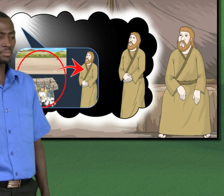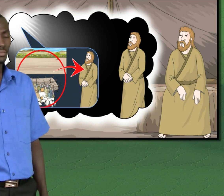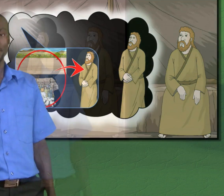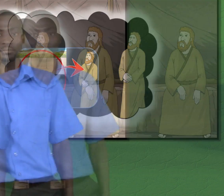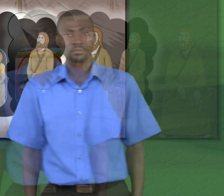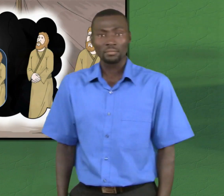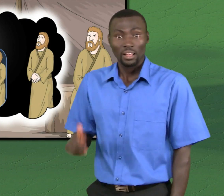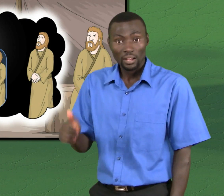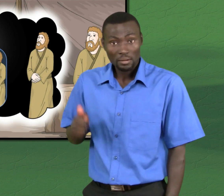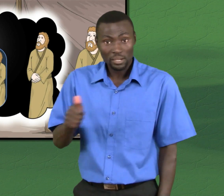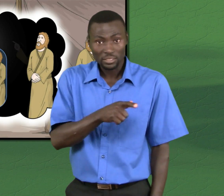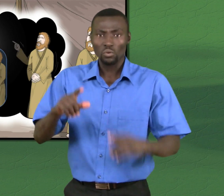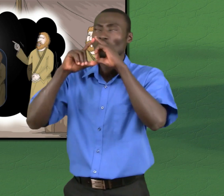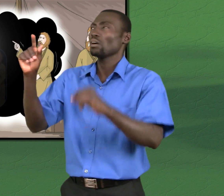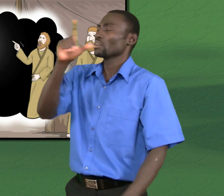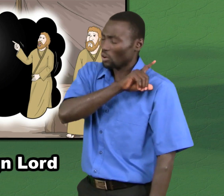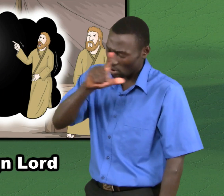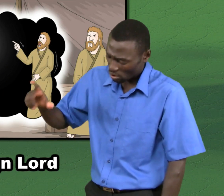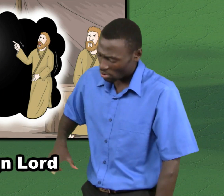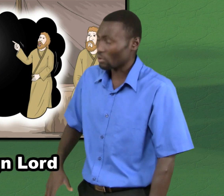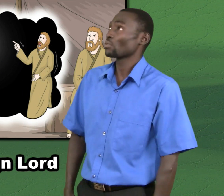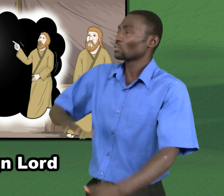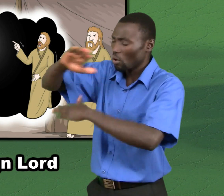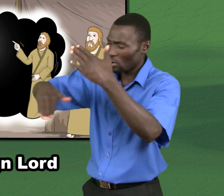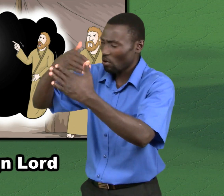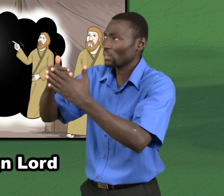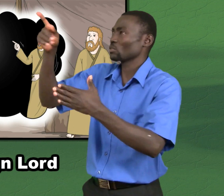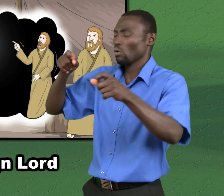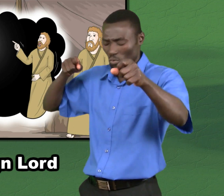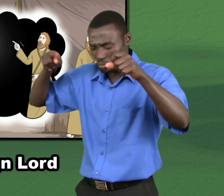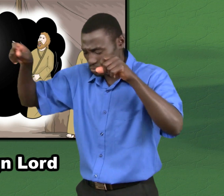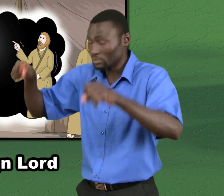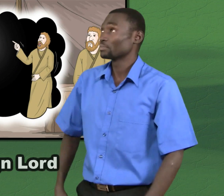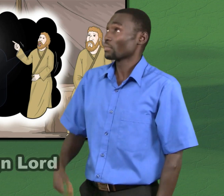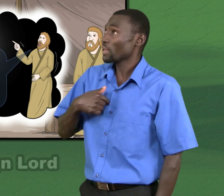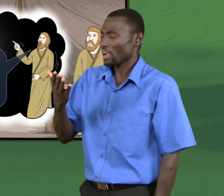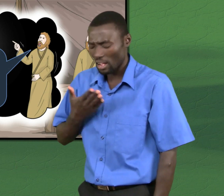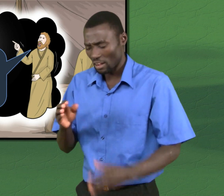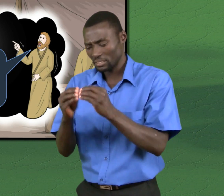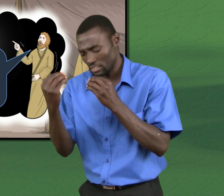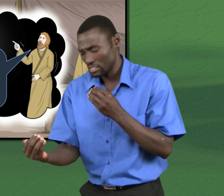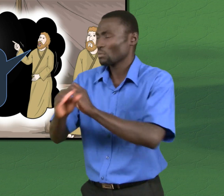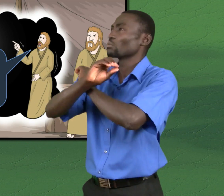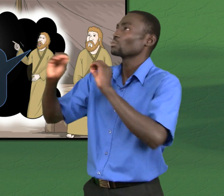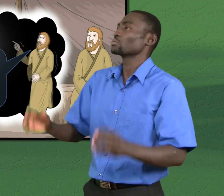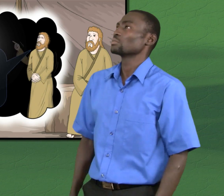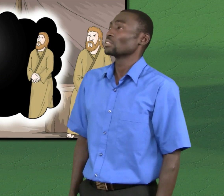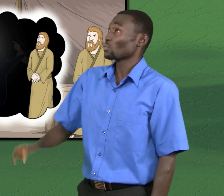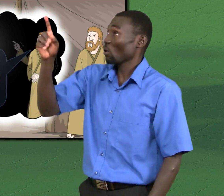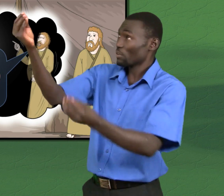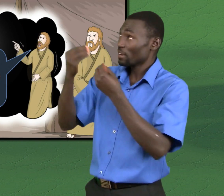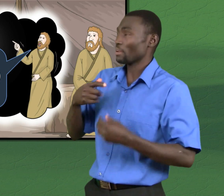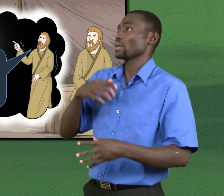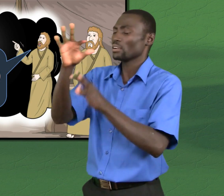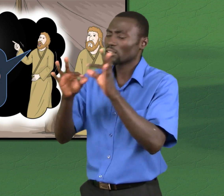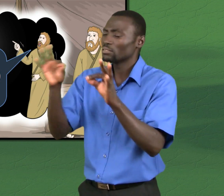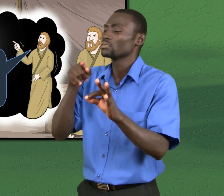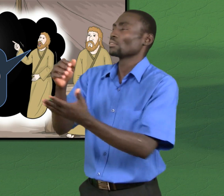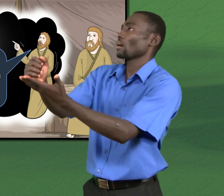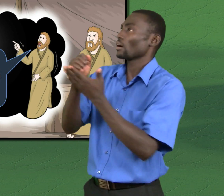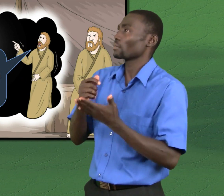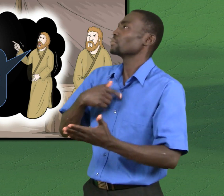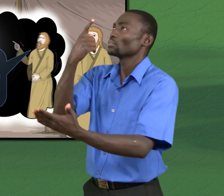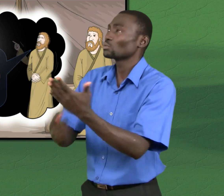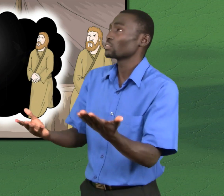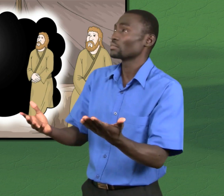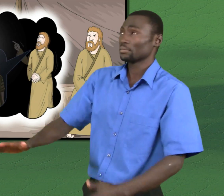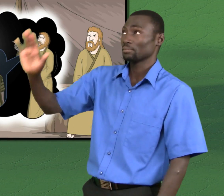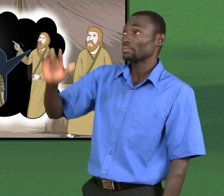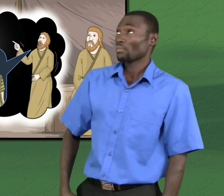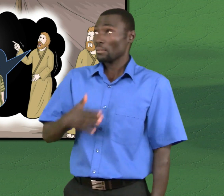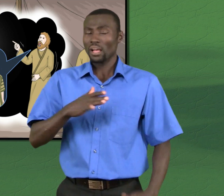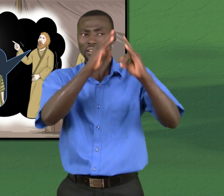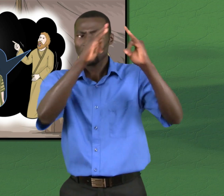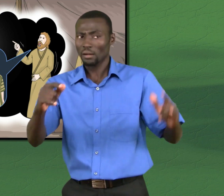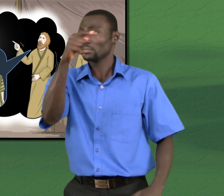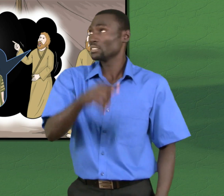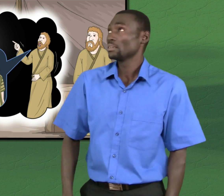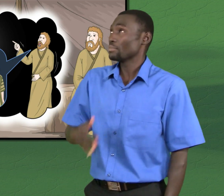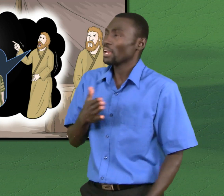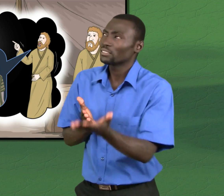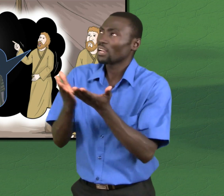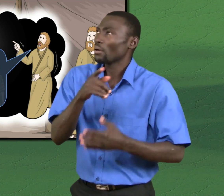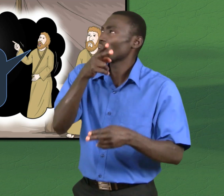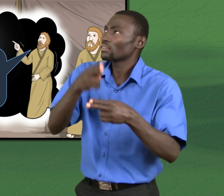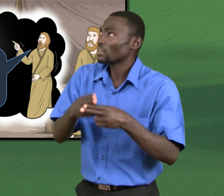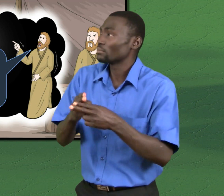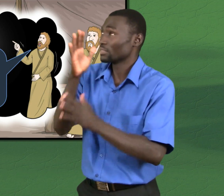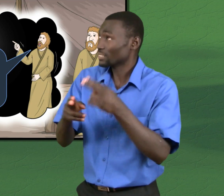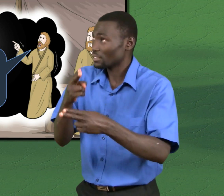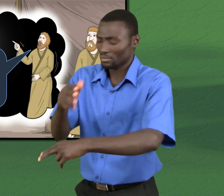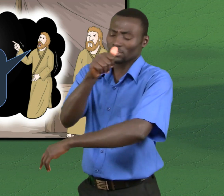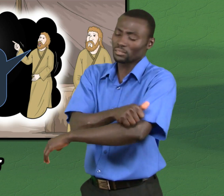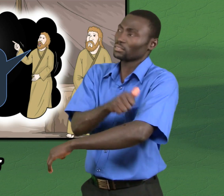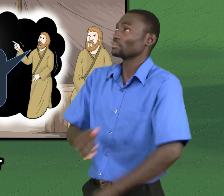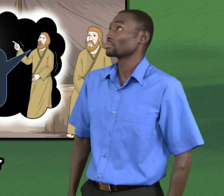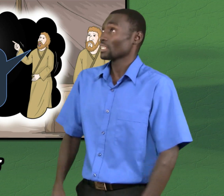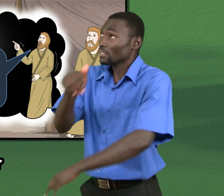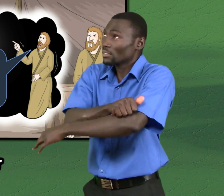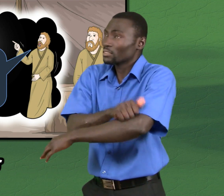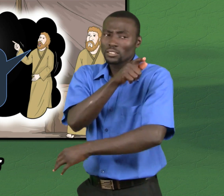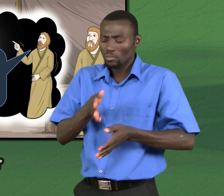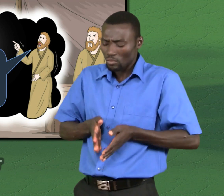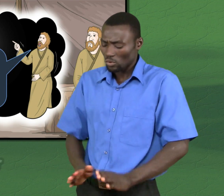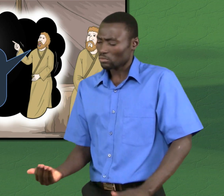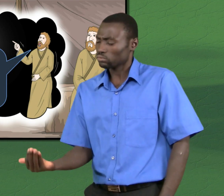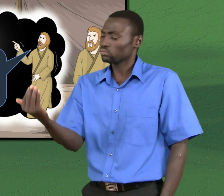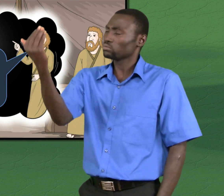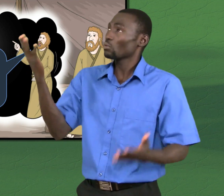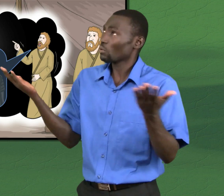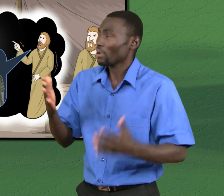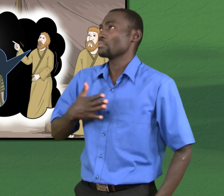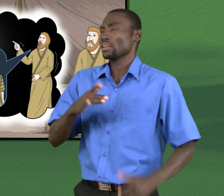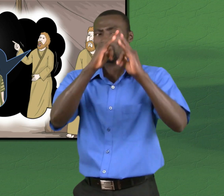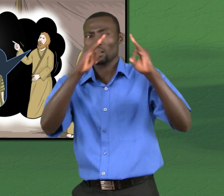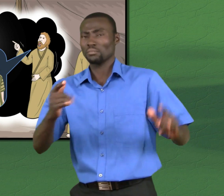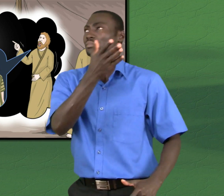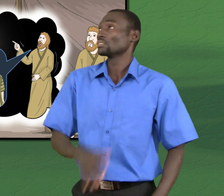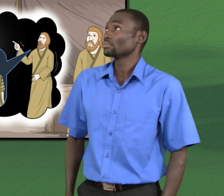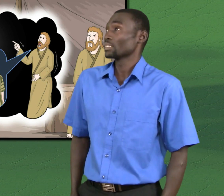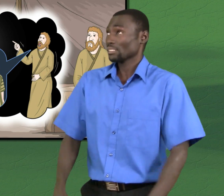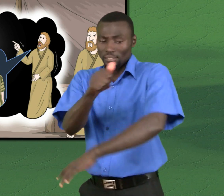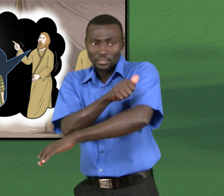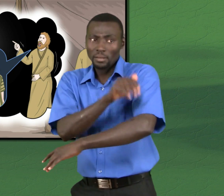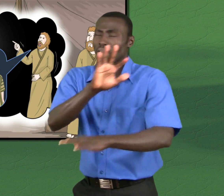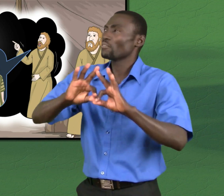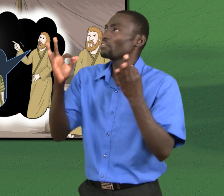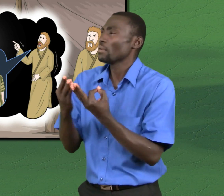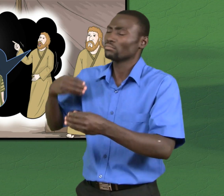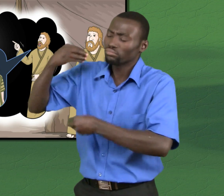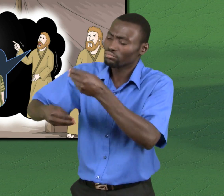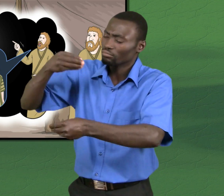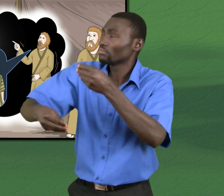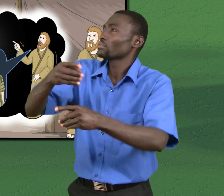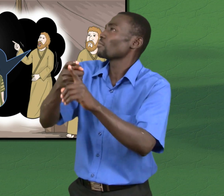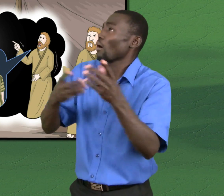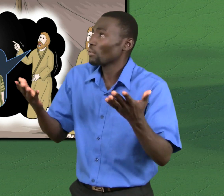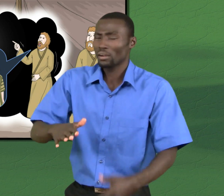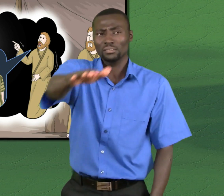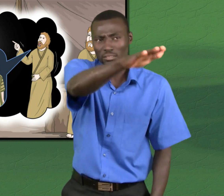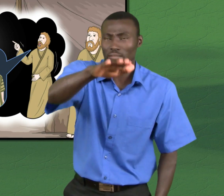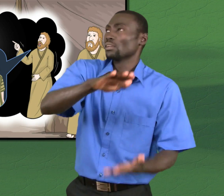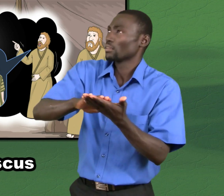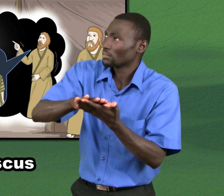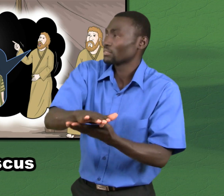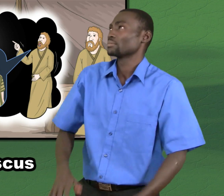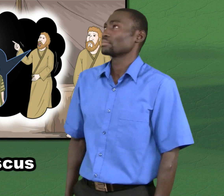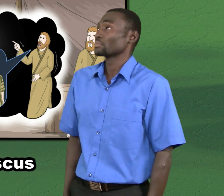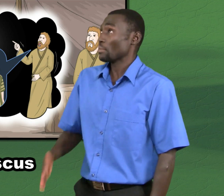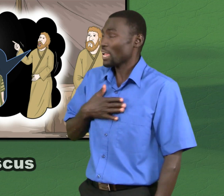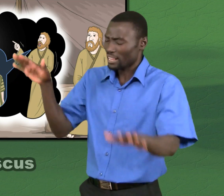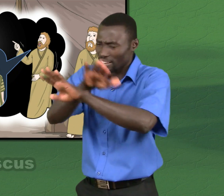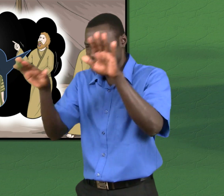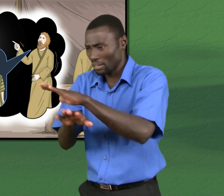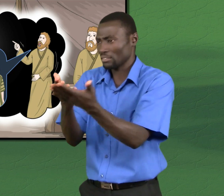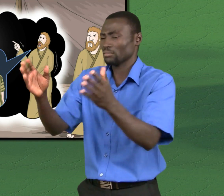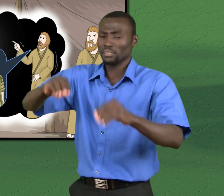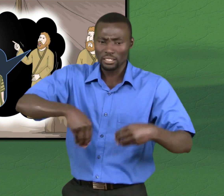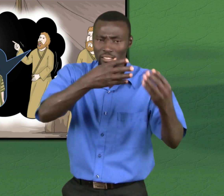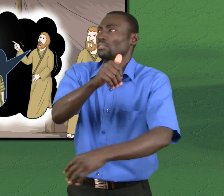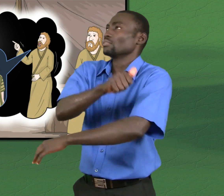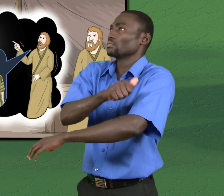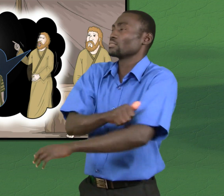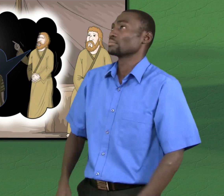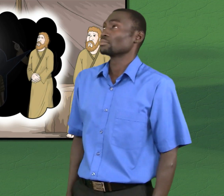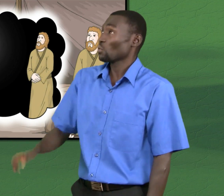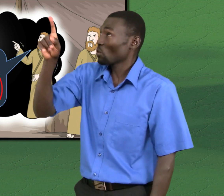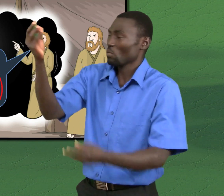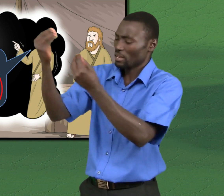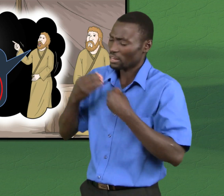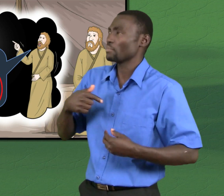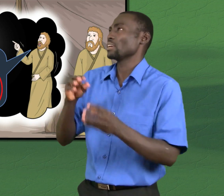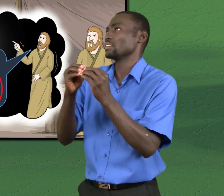But Abram replied, “O Lord GOD, what can You give me, since I remain childless, and the heir of my house is Eliezer of Damascus?”